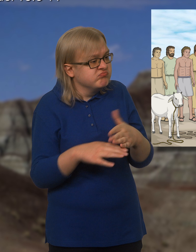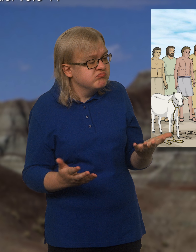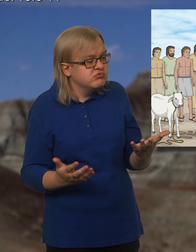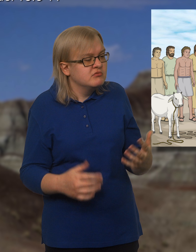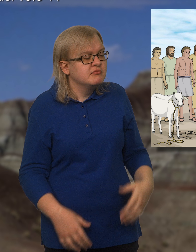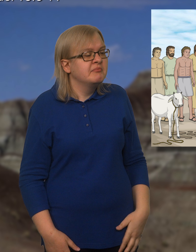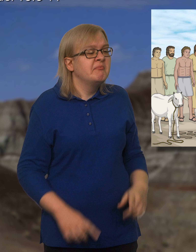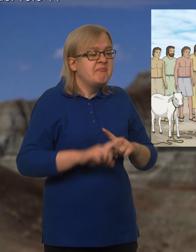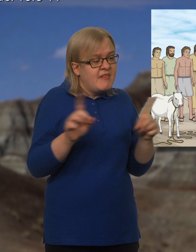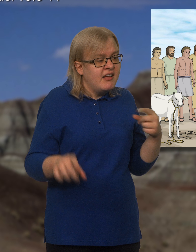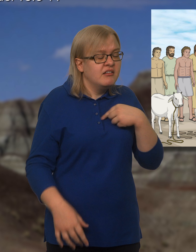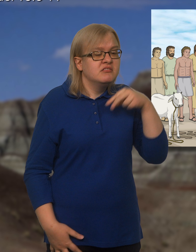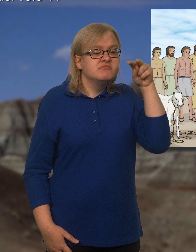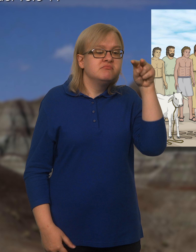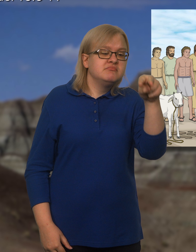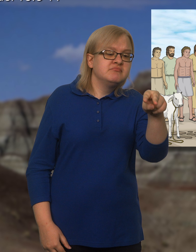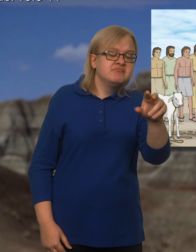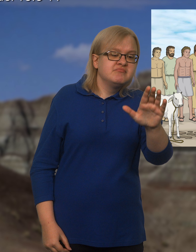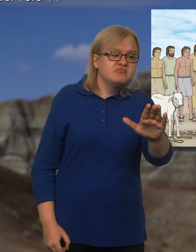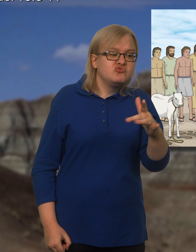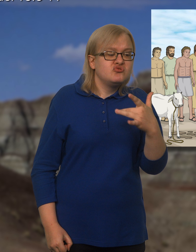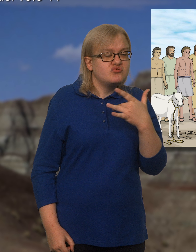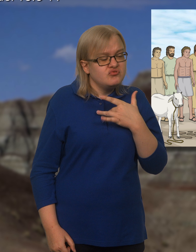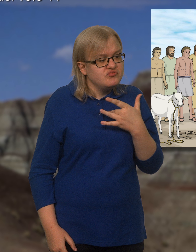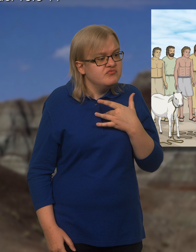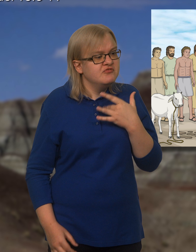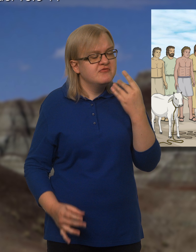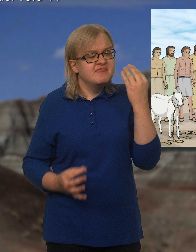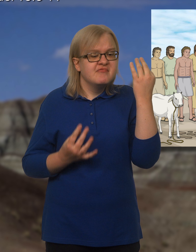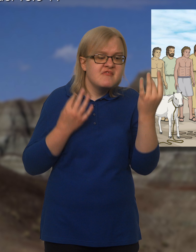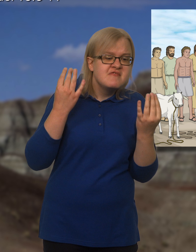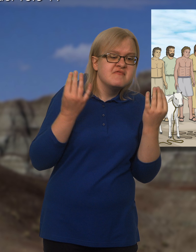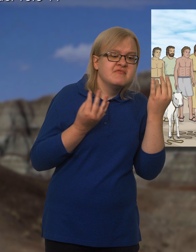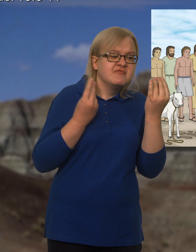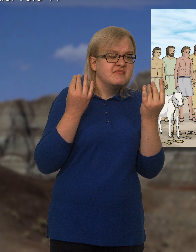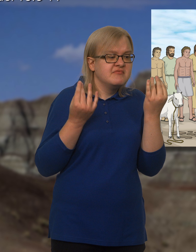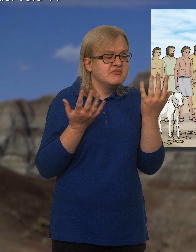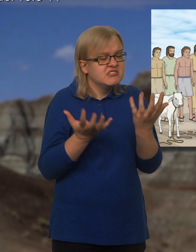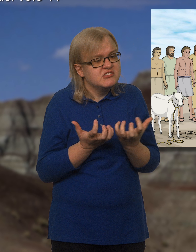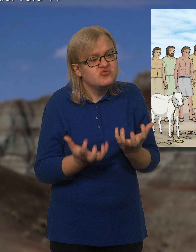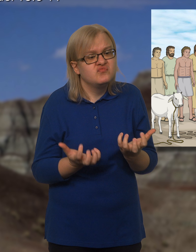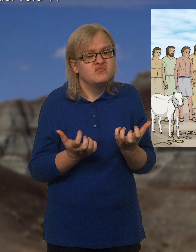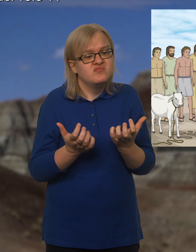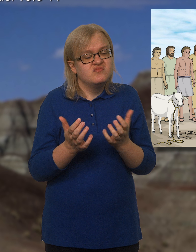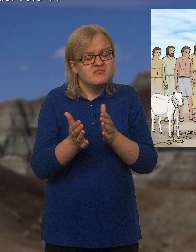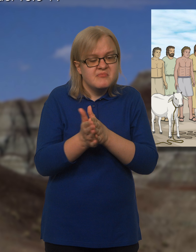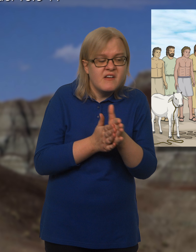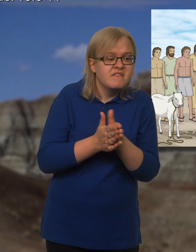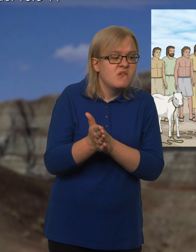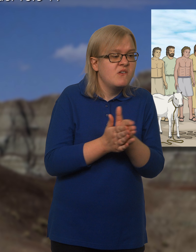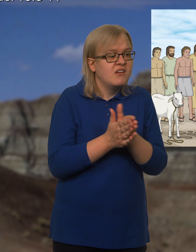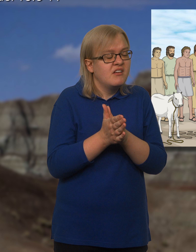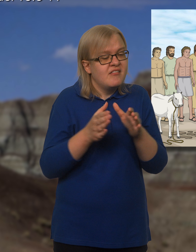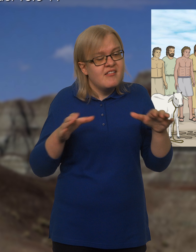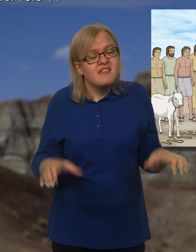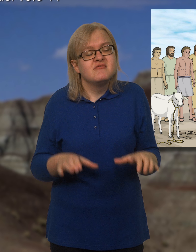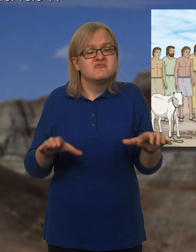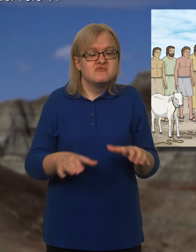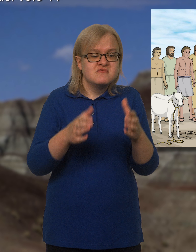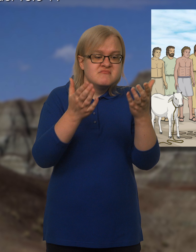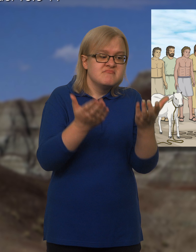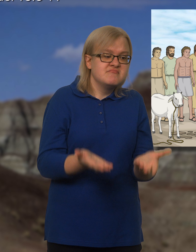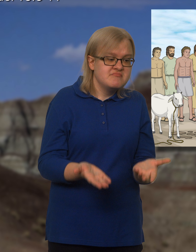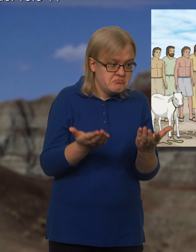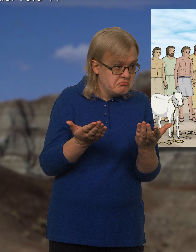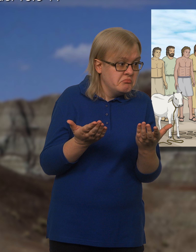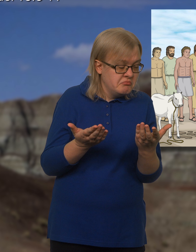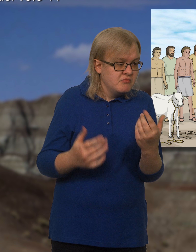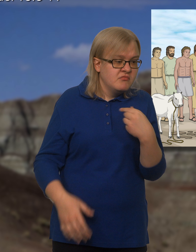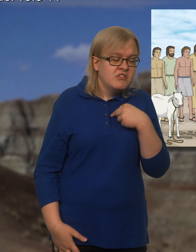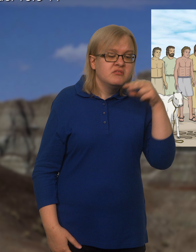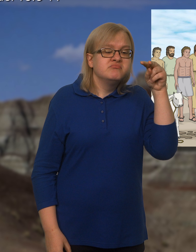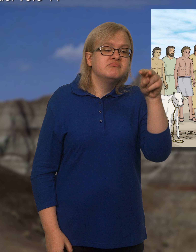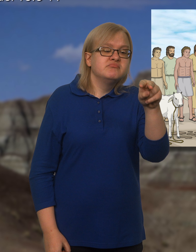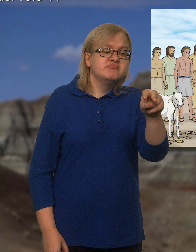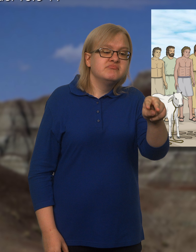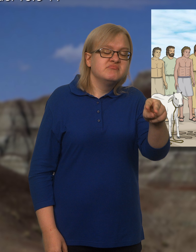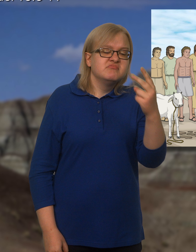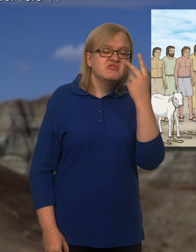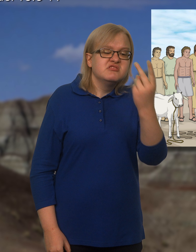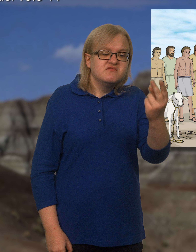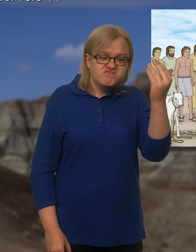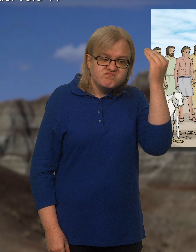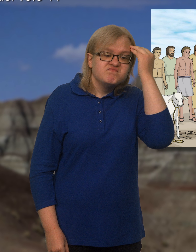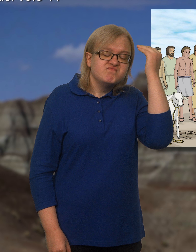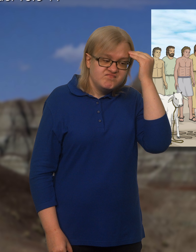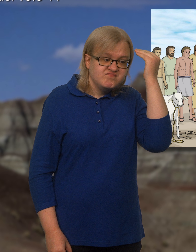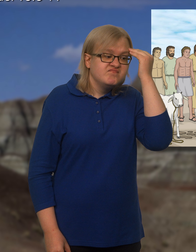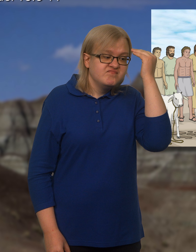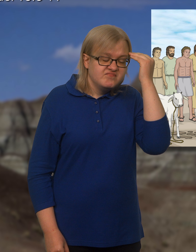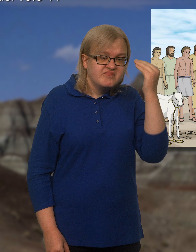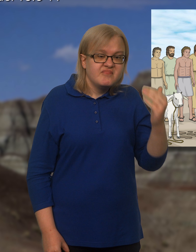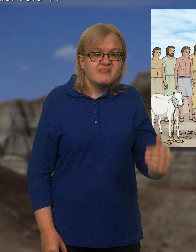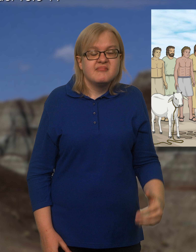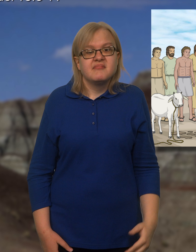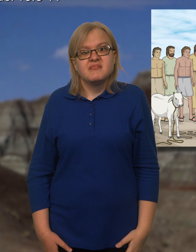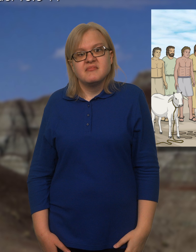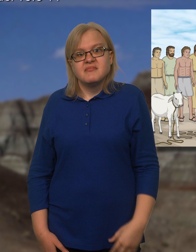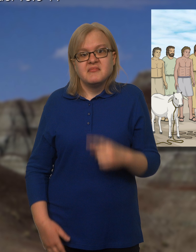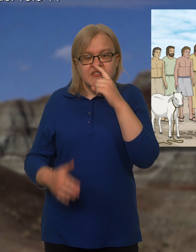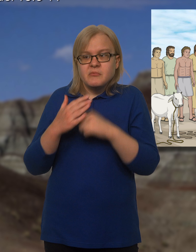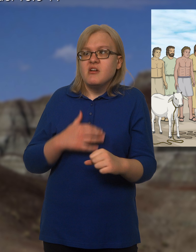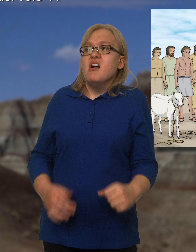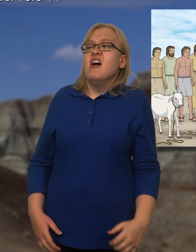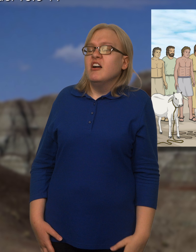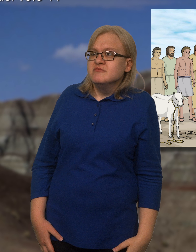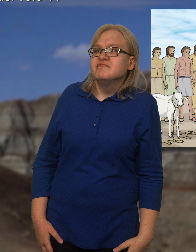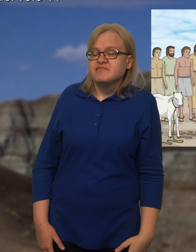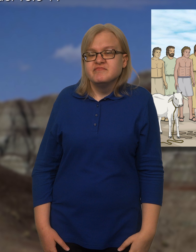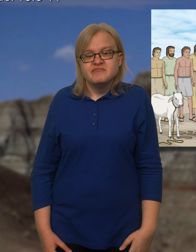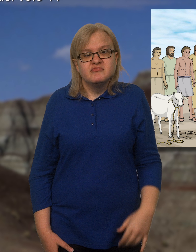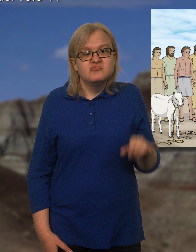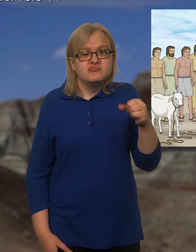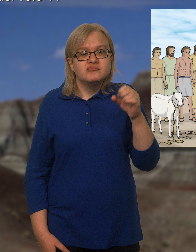For man sees the outward appearance, but the LORD sees the heart.”